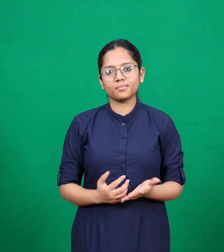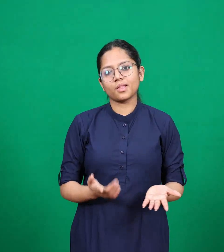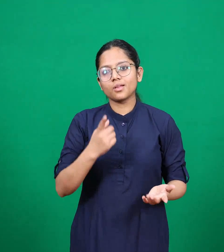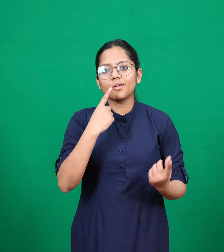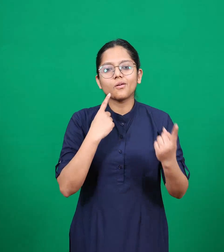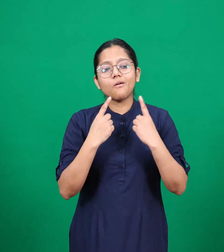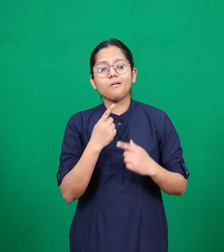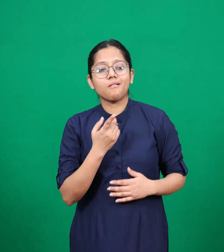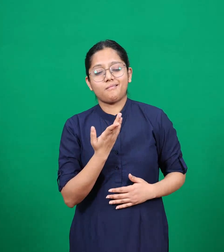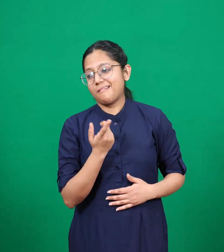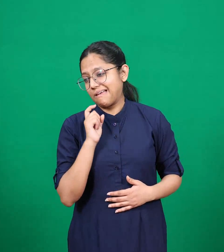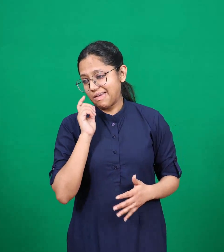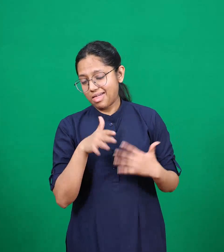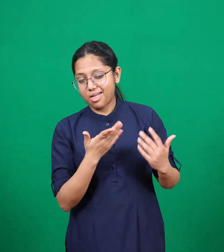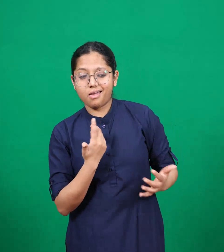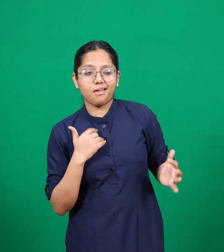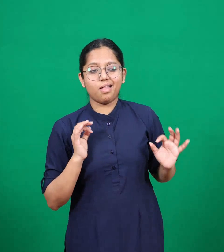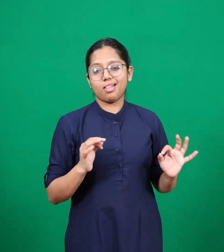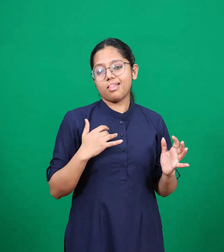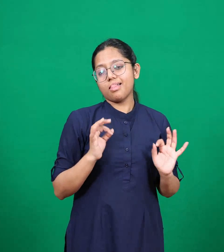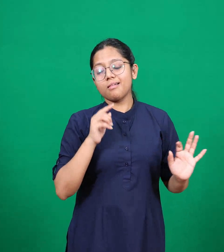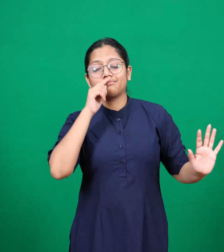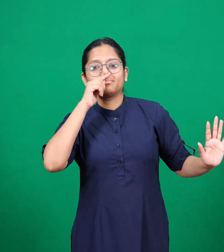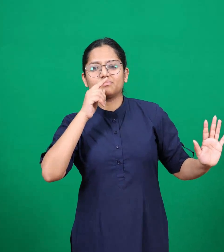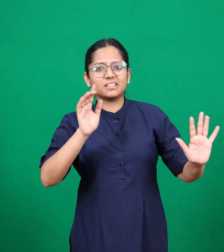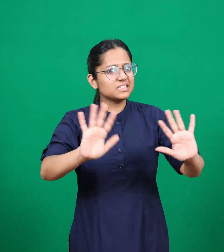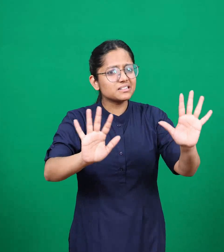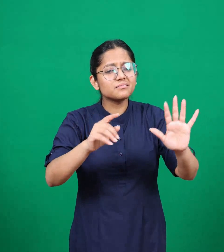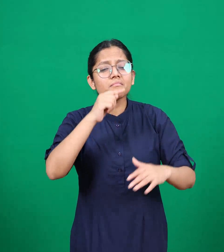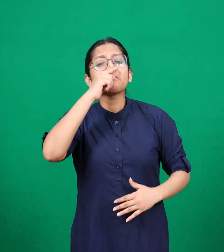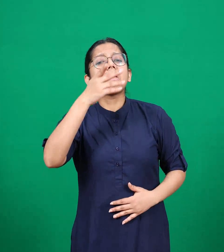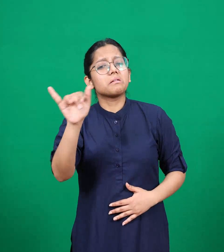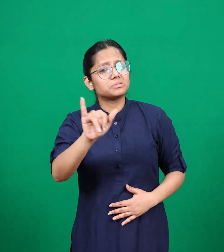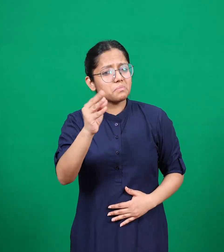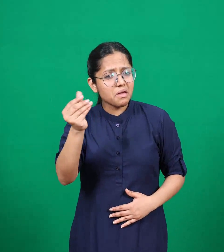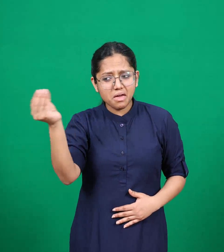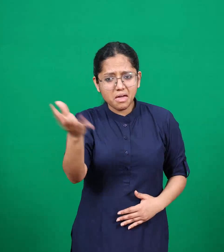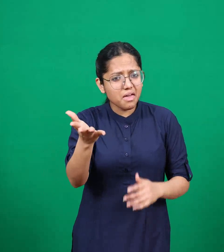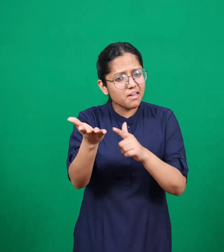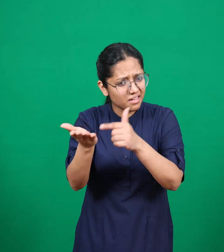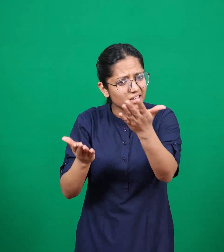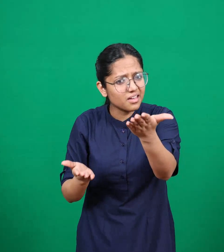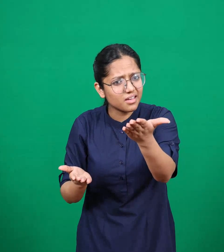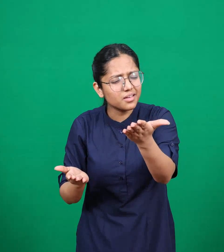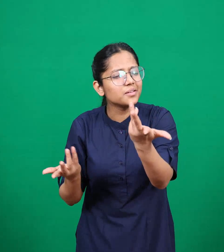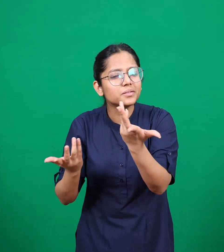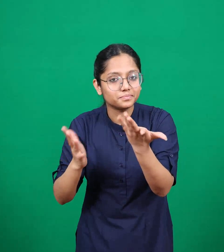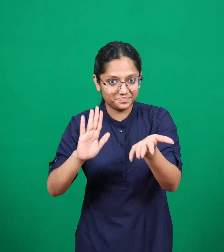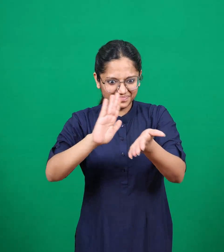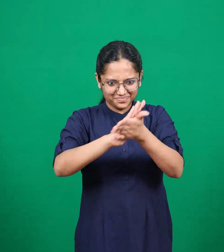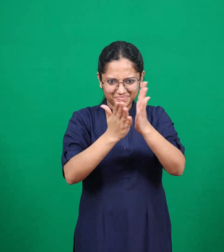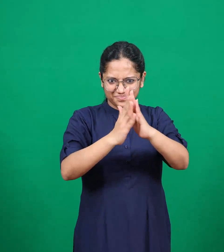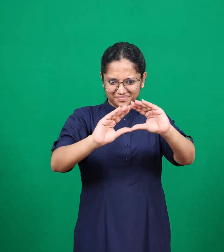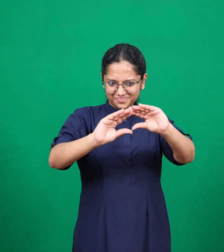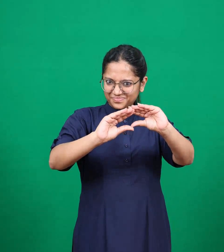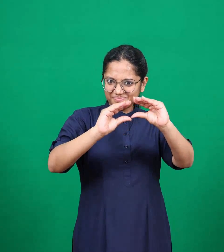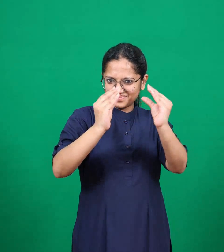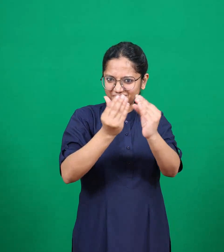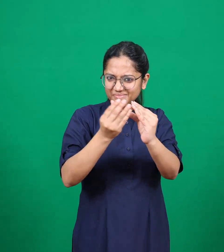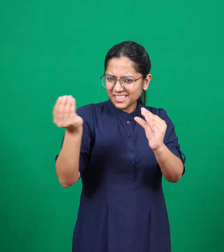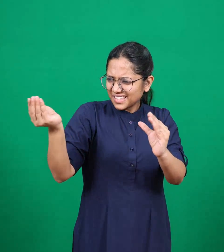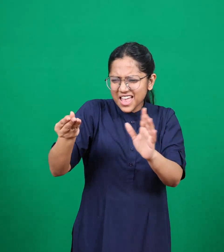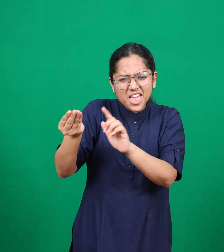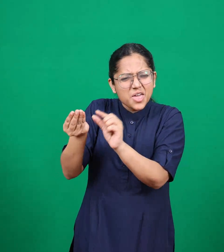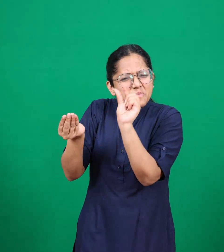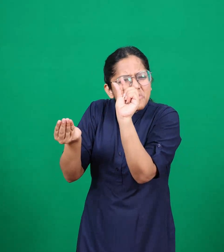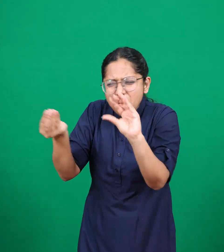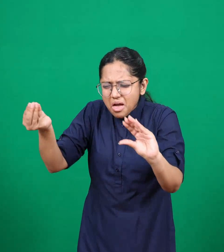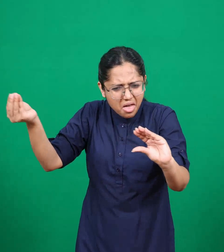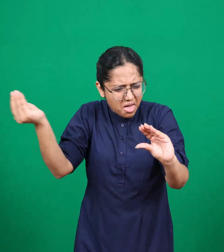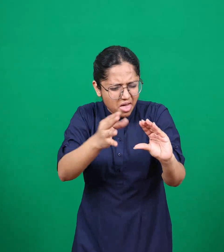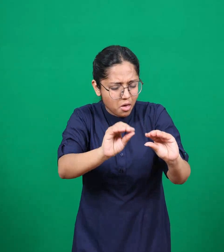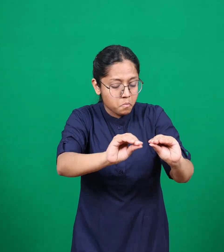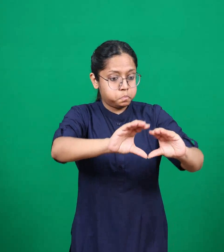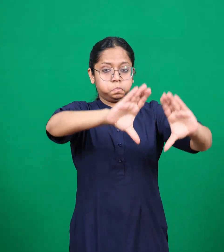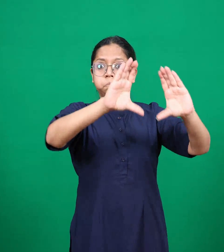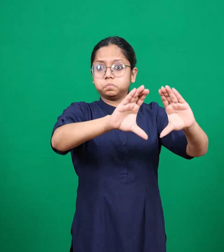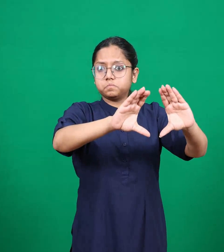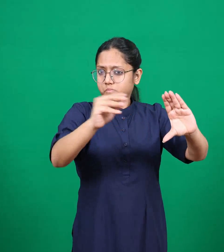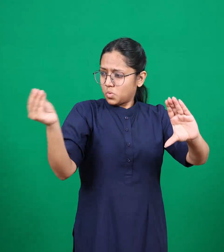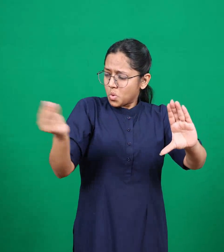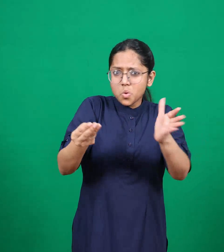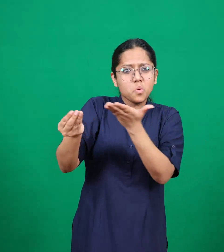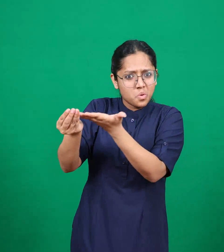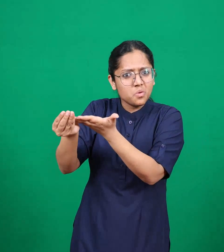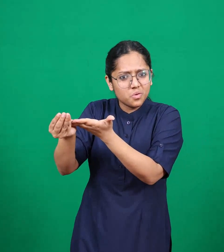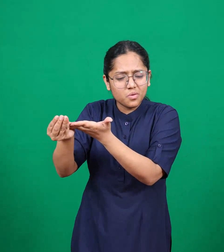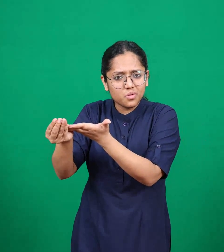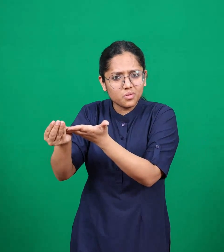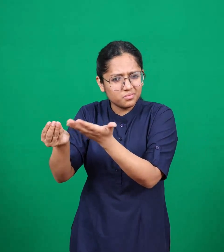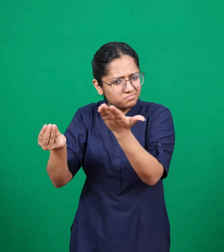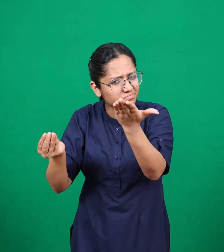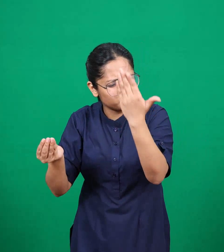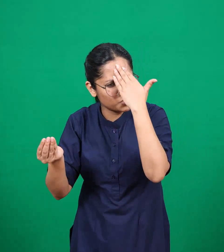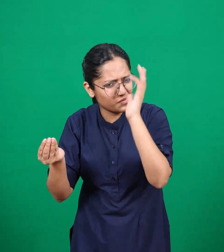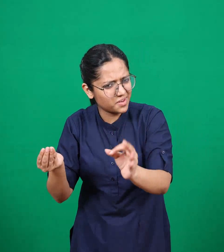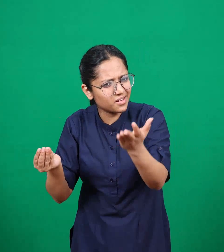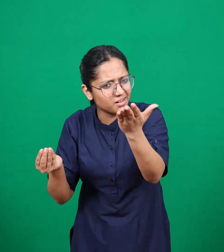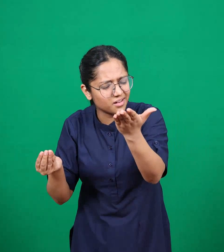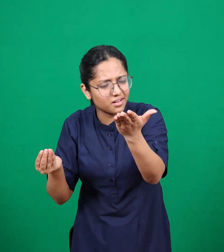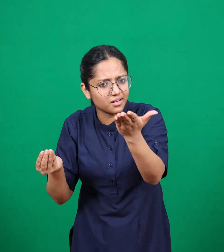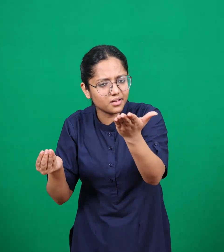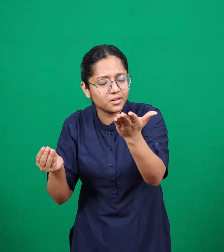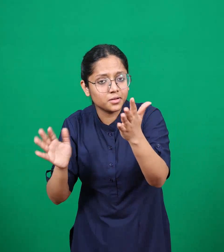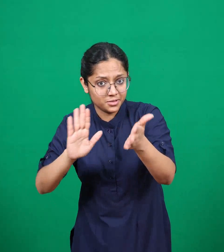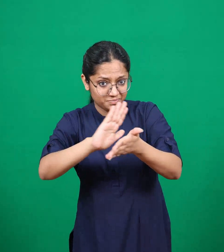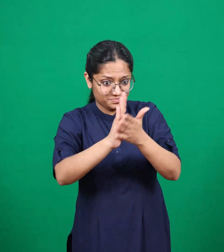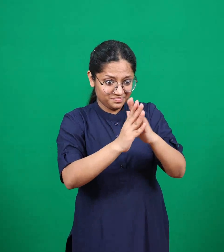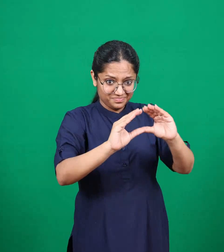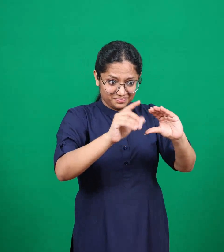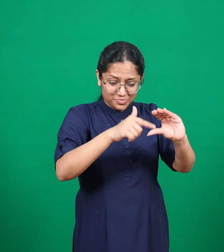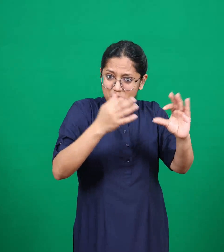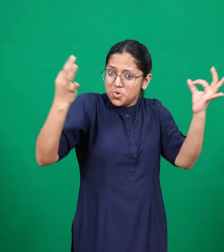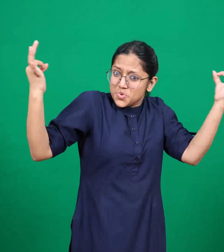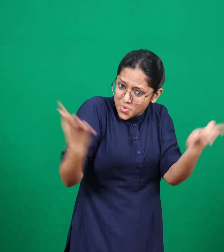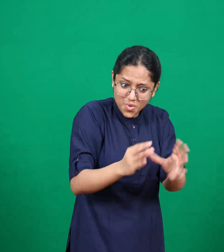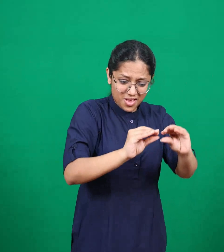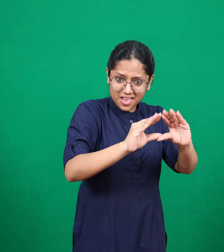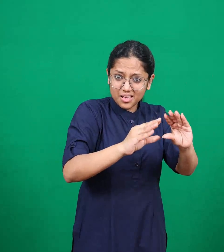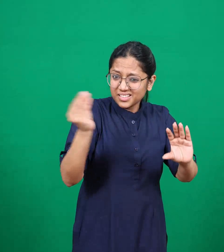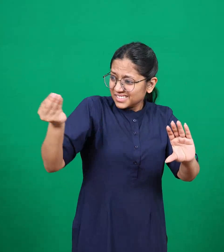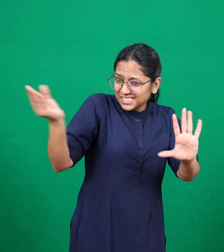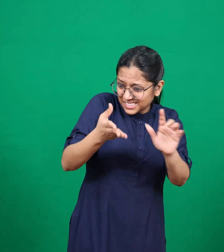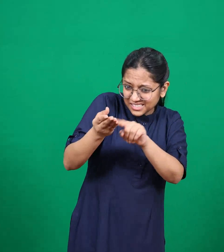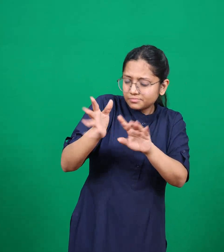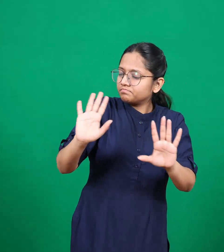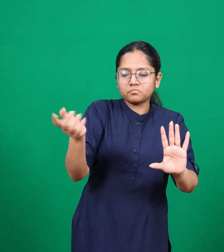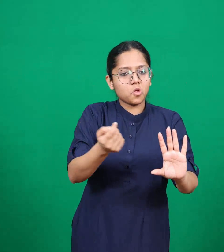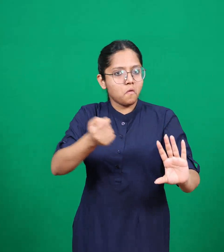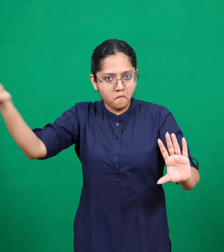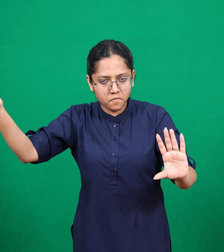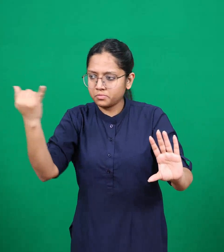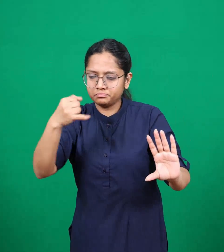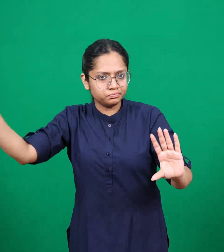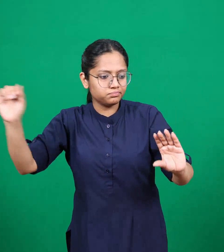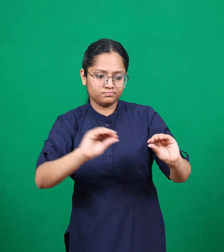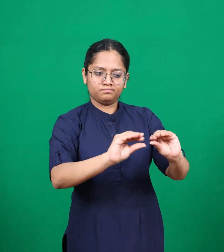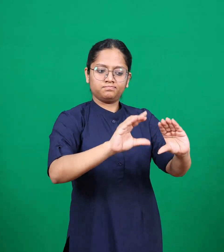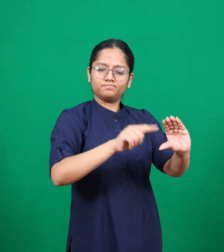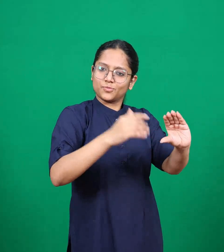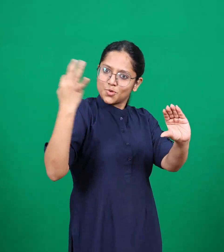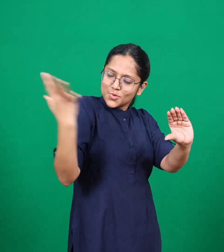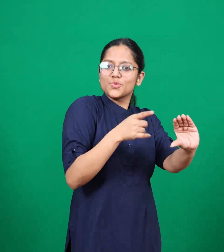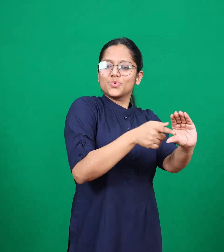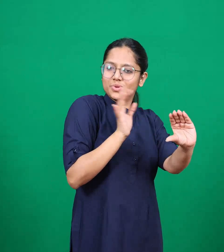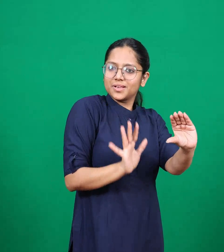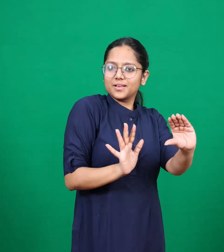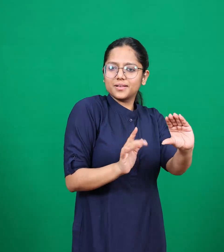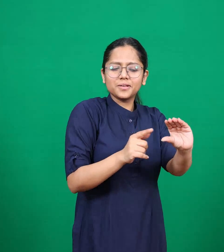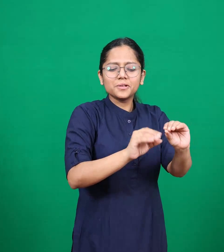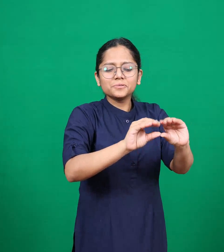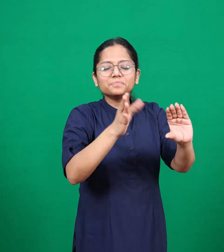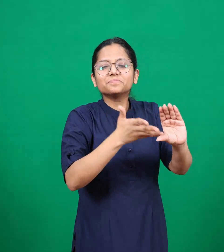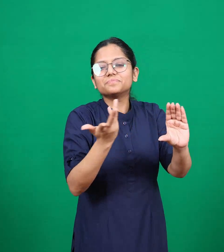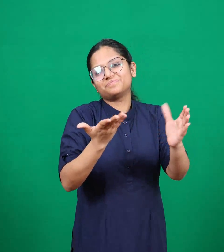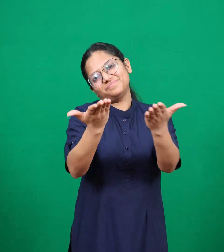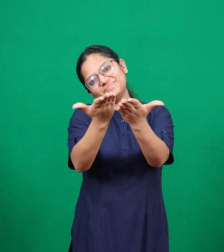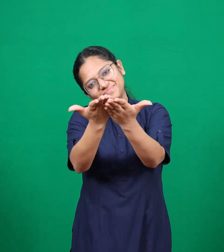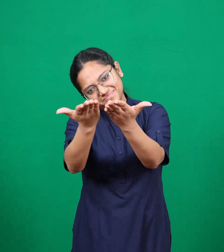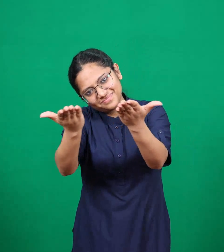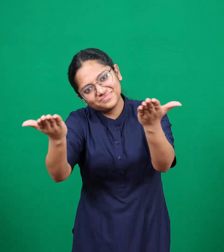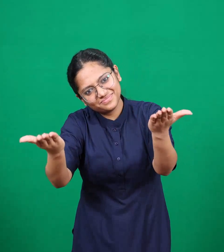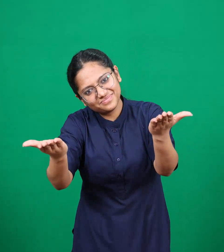Your boasting is not good. Do you not know that a little leaven works through the whole batch of dough?